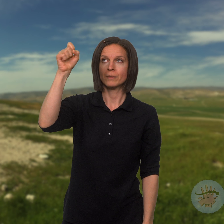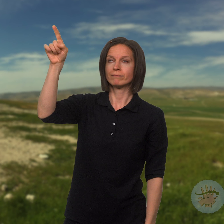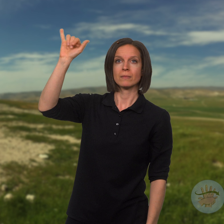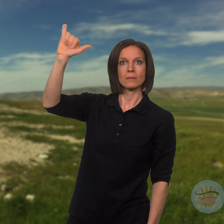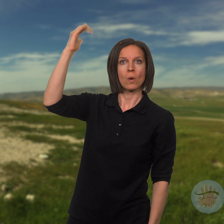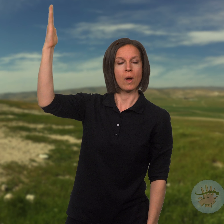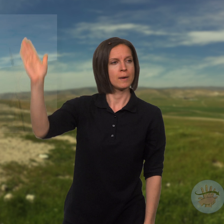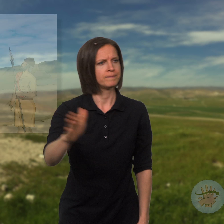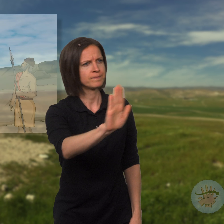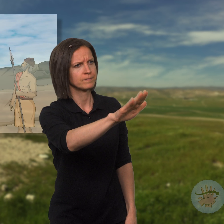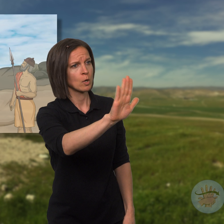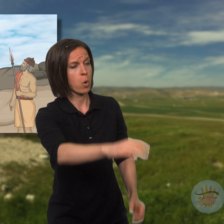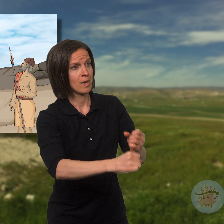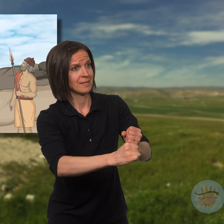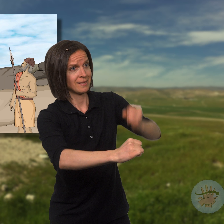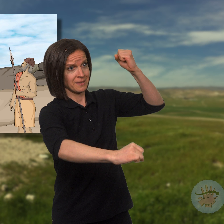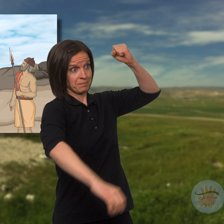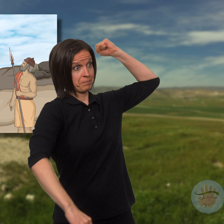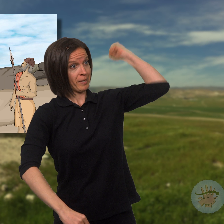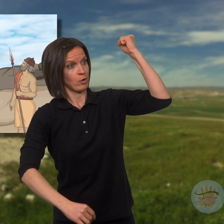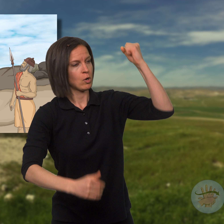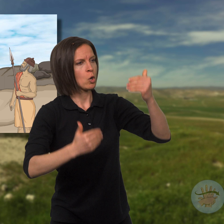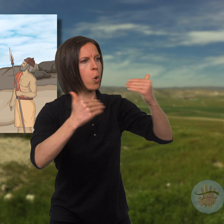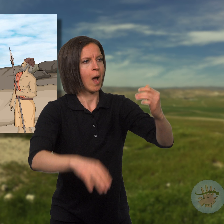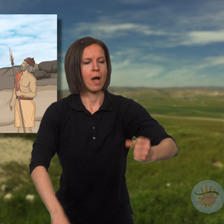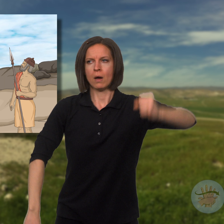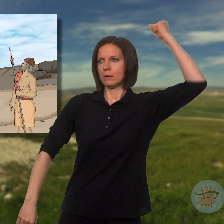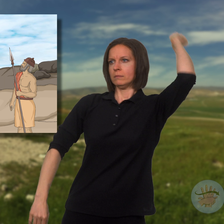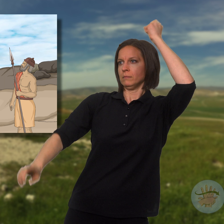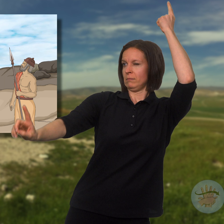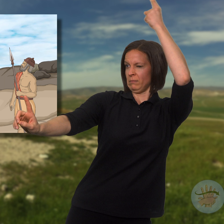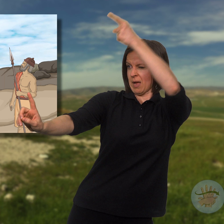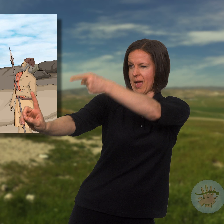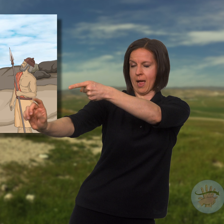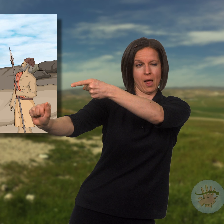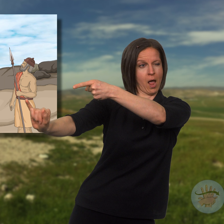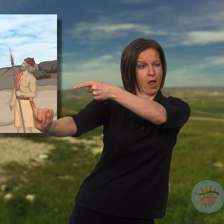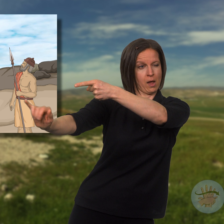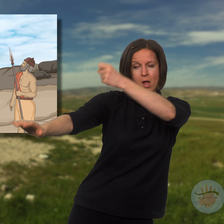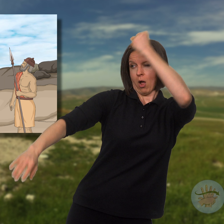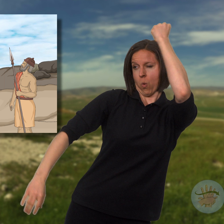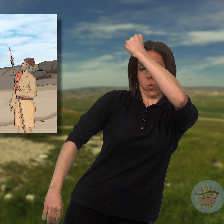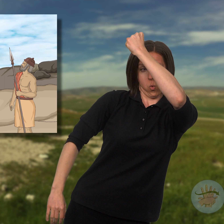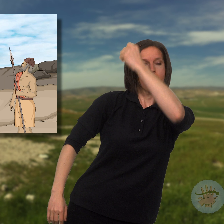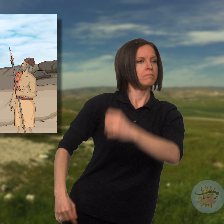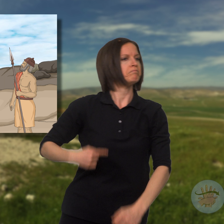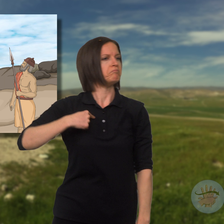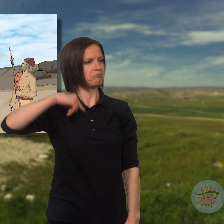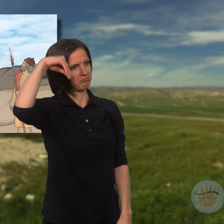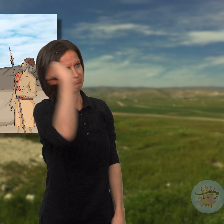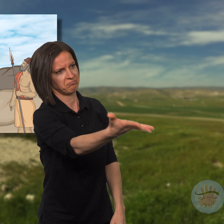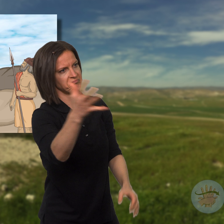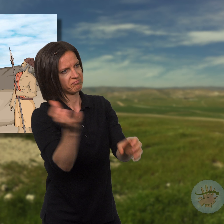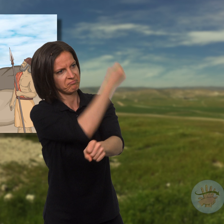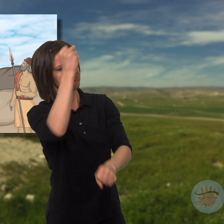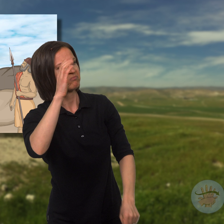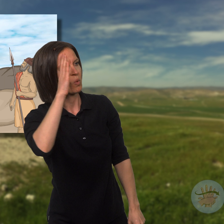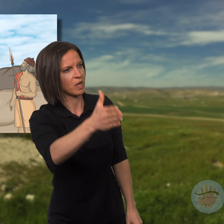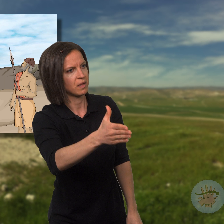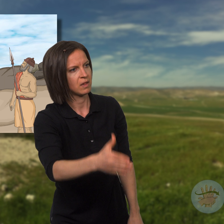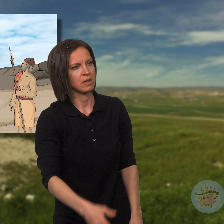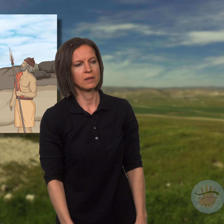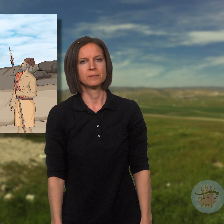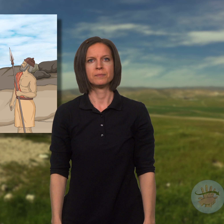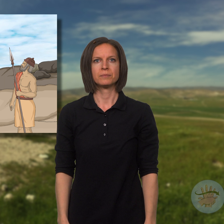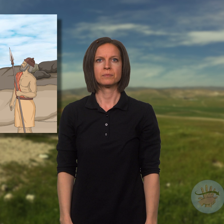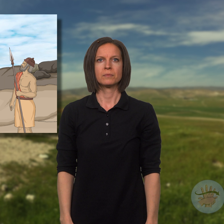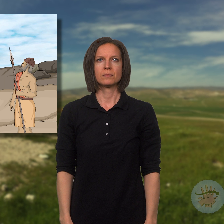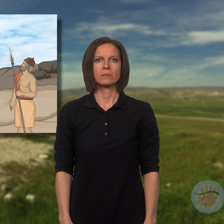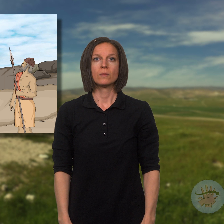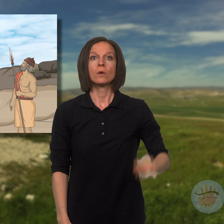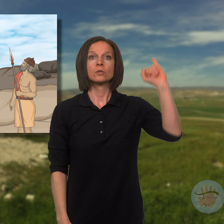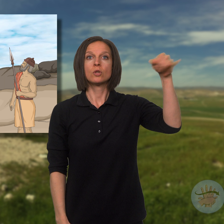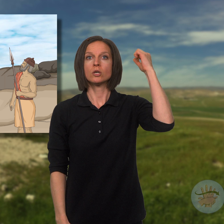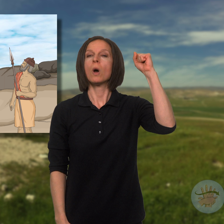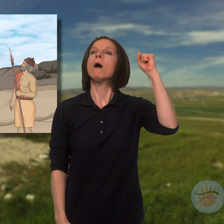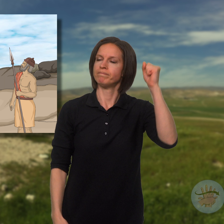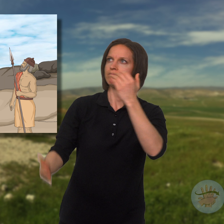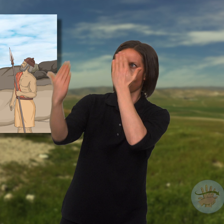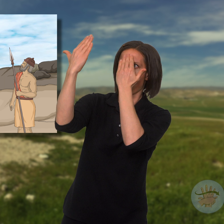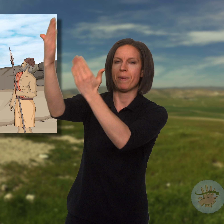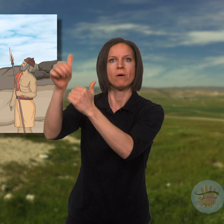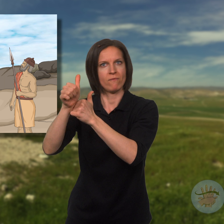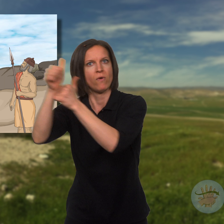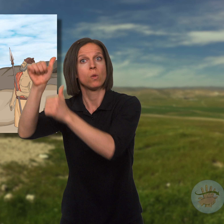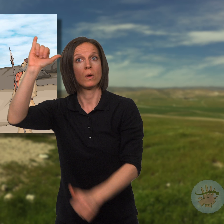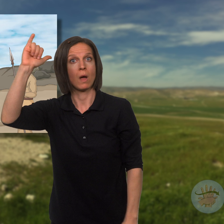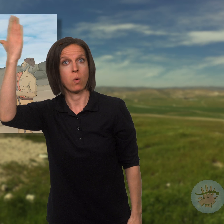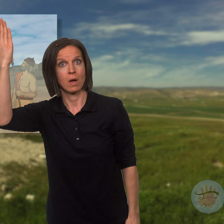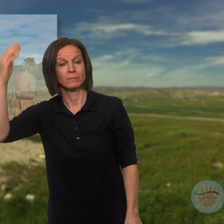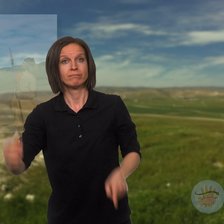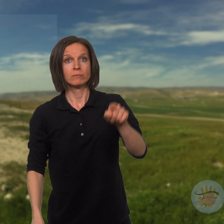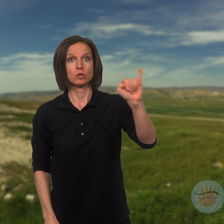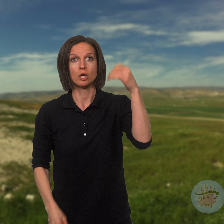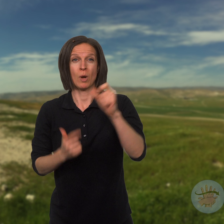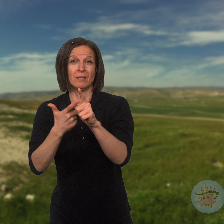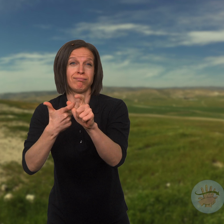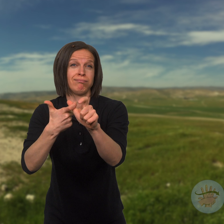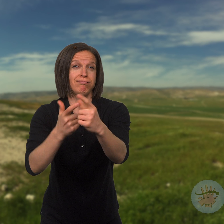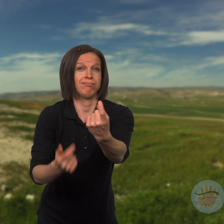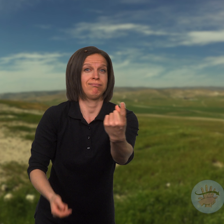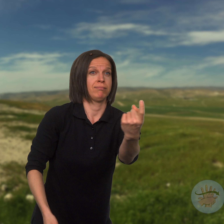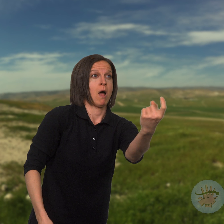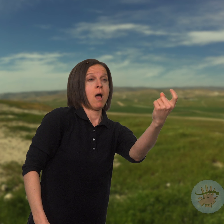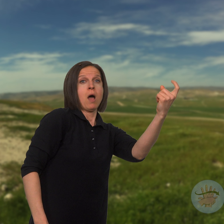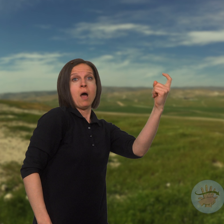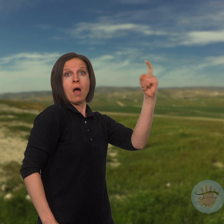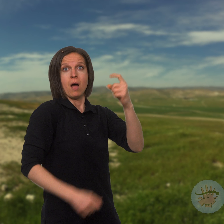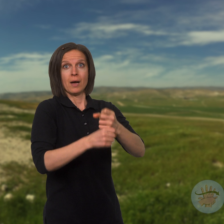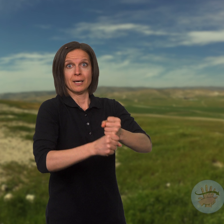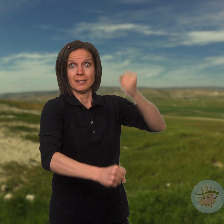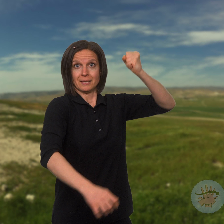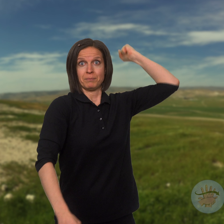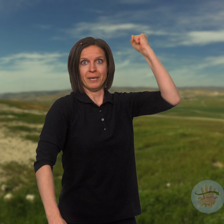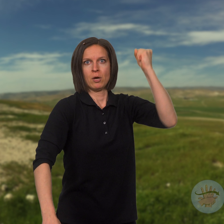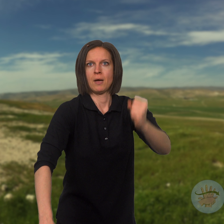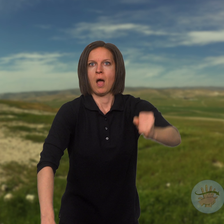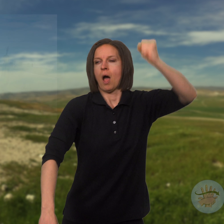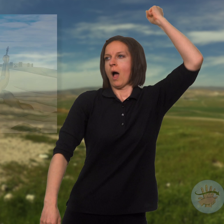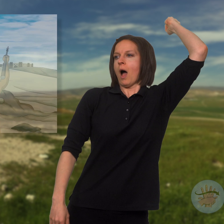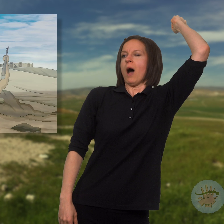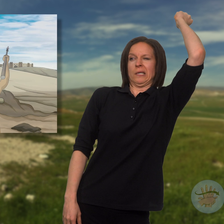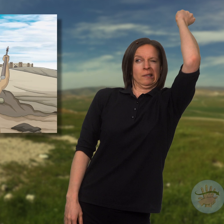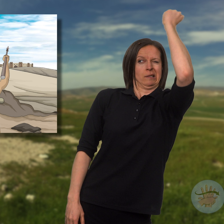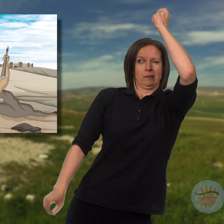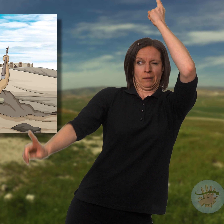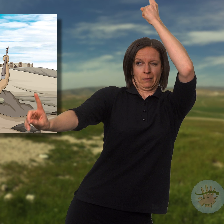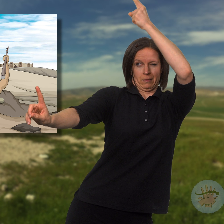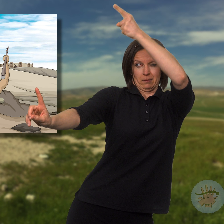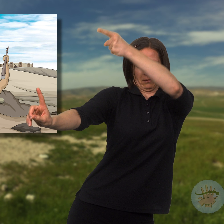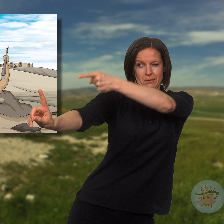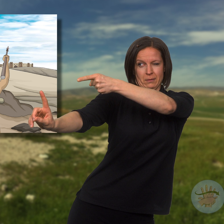Then the LORD said to Joshua, “Hold out your battle lance toward Ai, for into your hand I will deliver the city.”